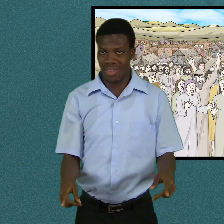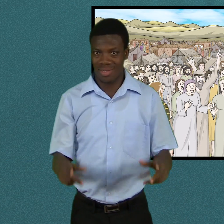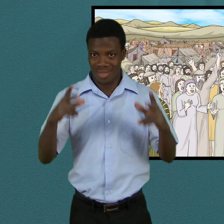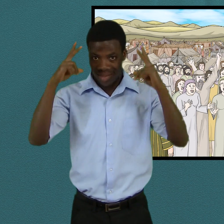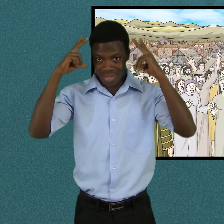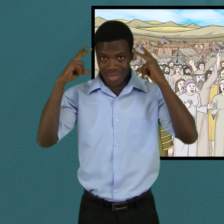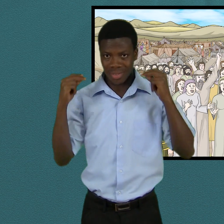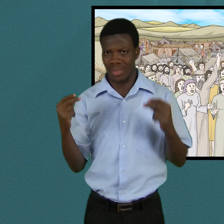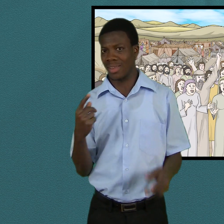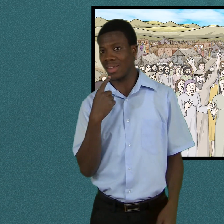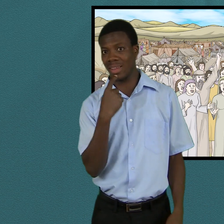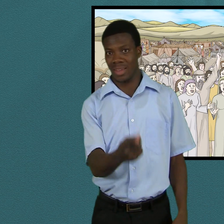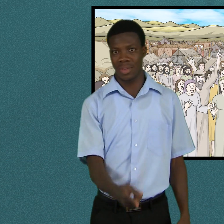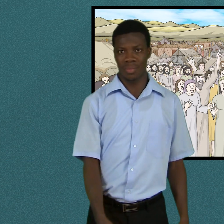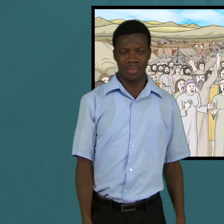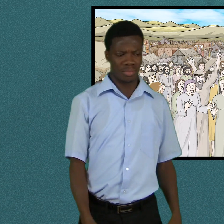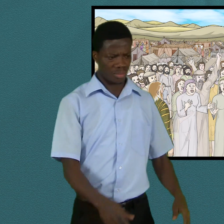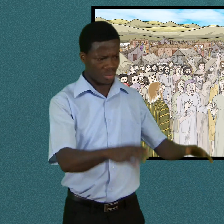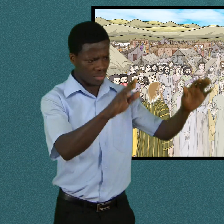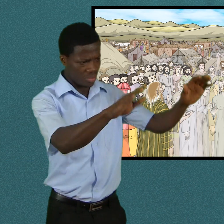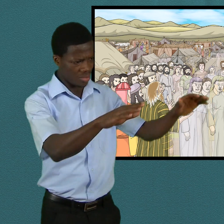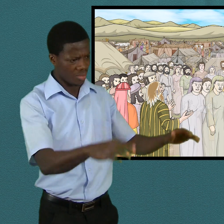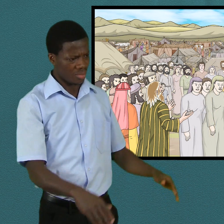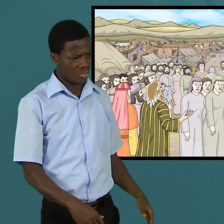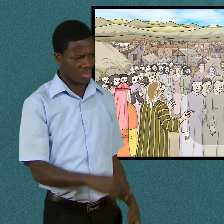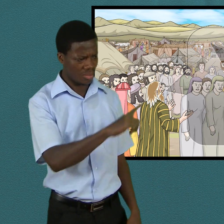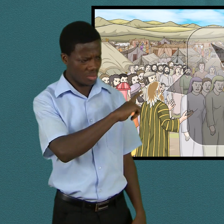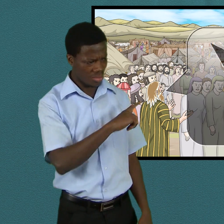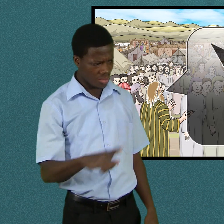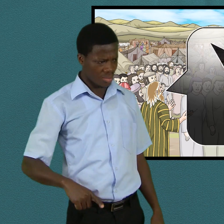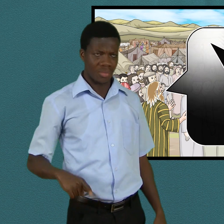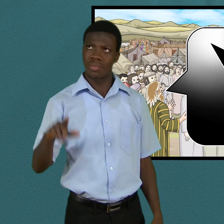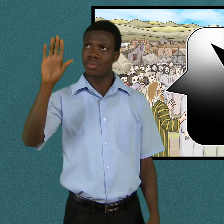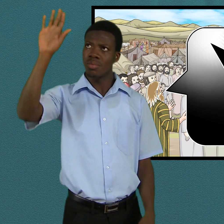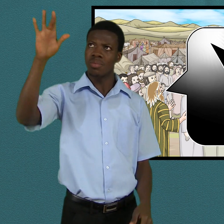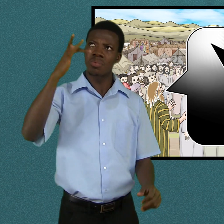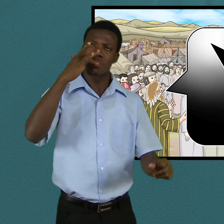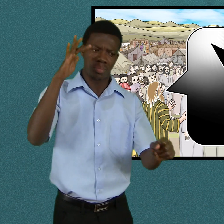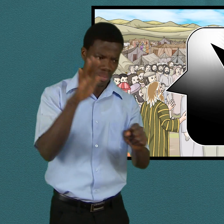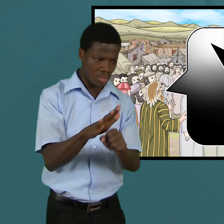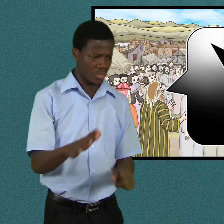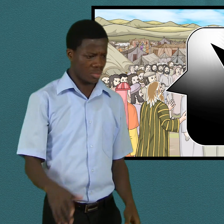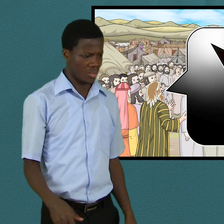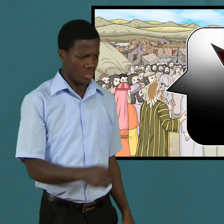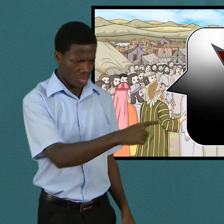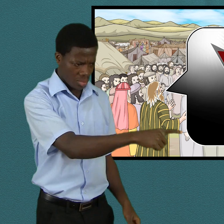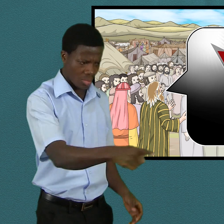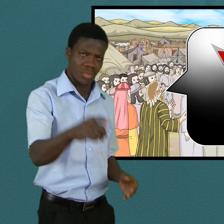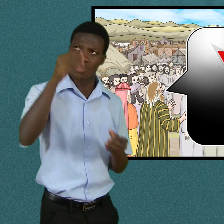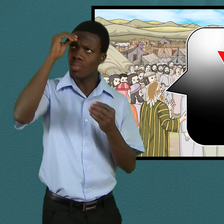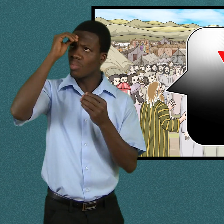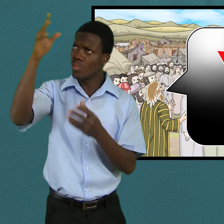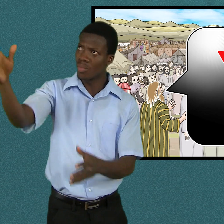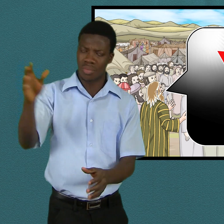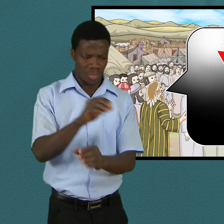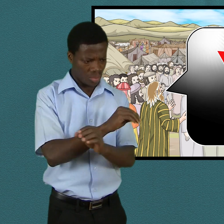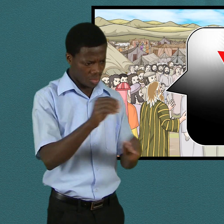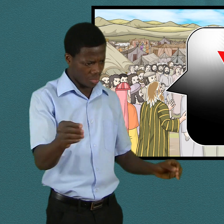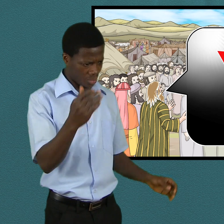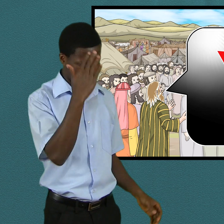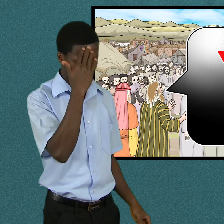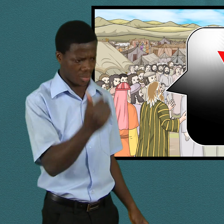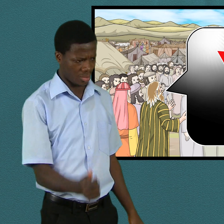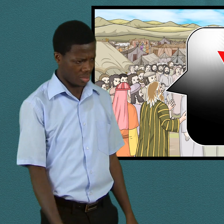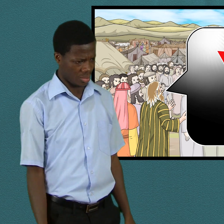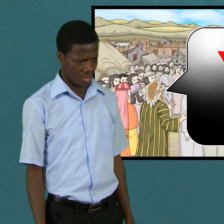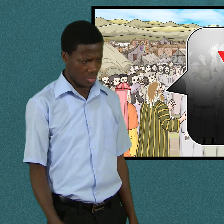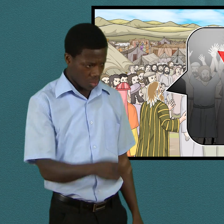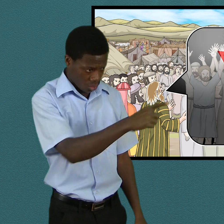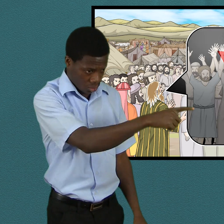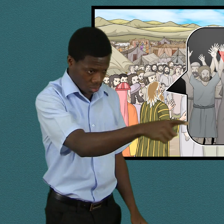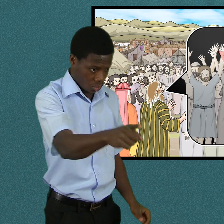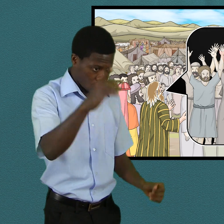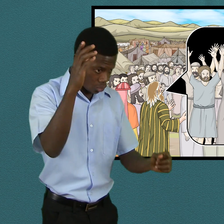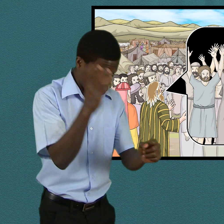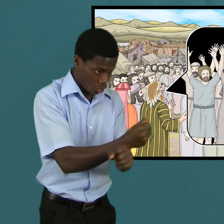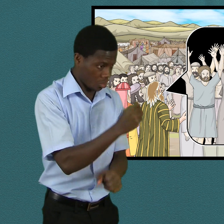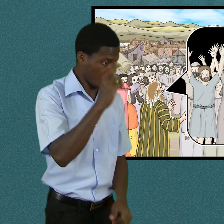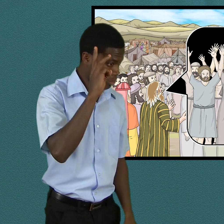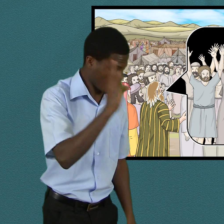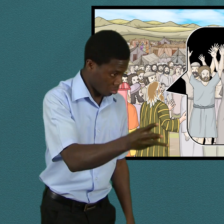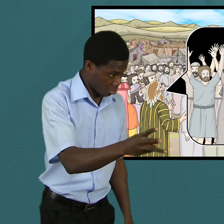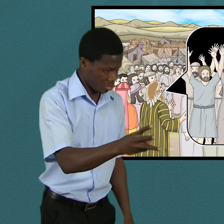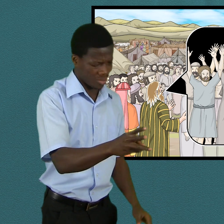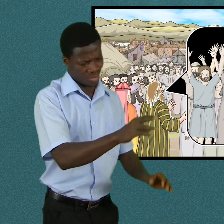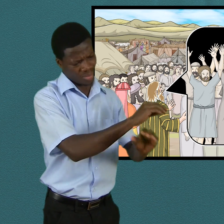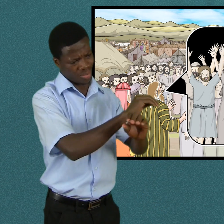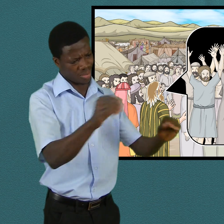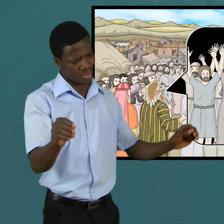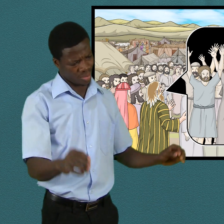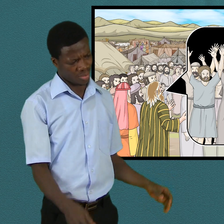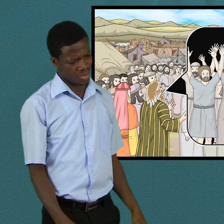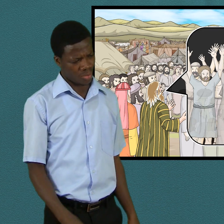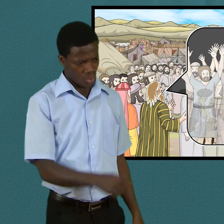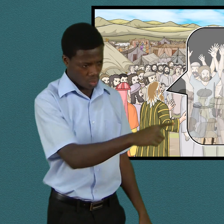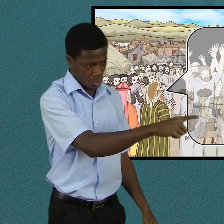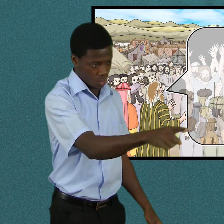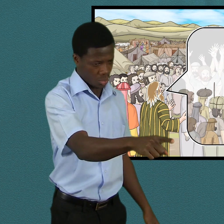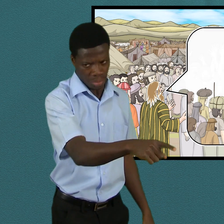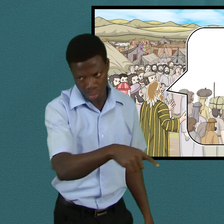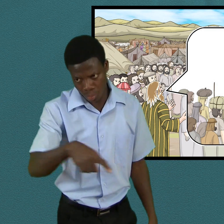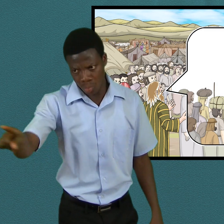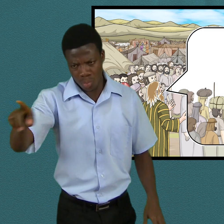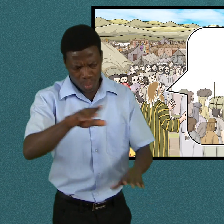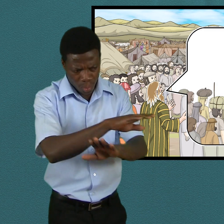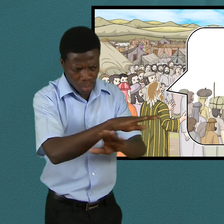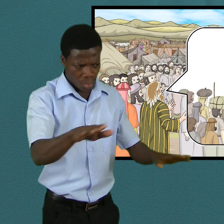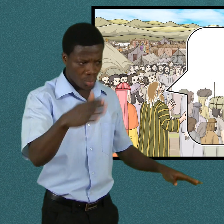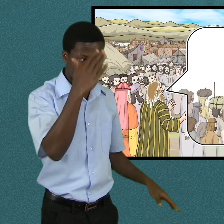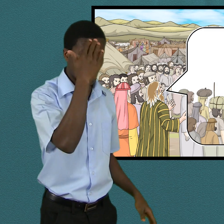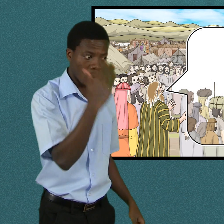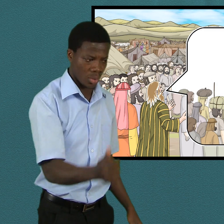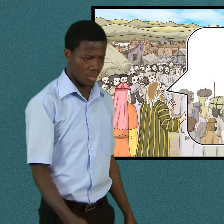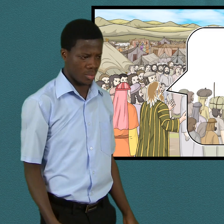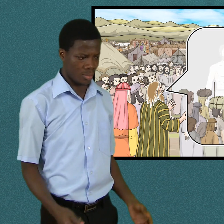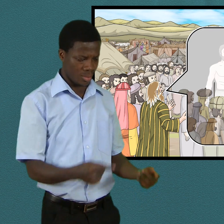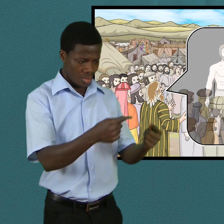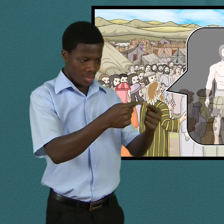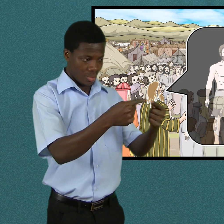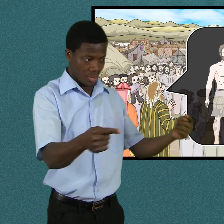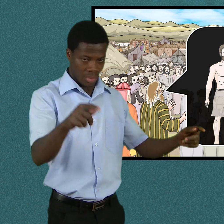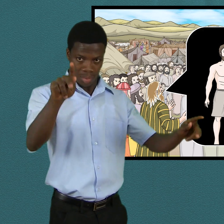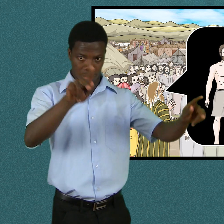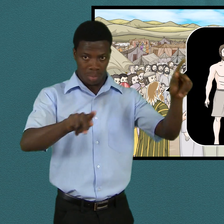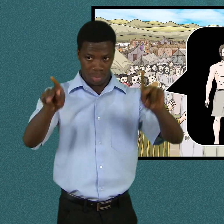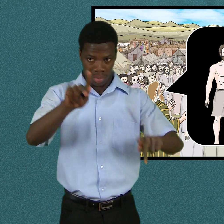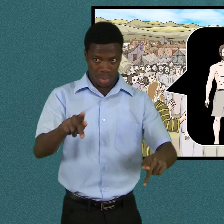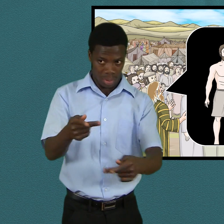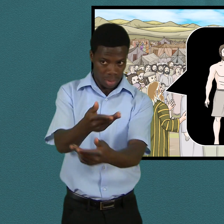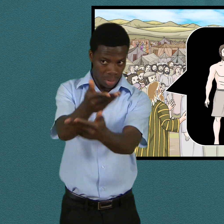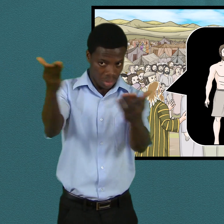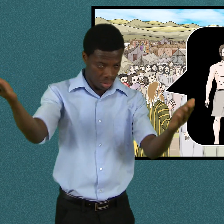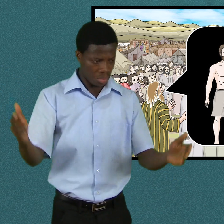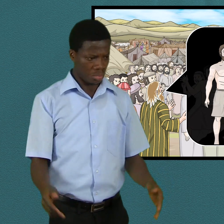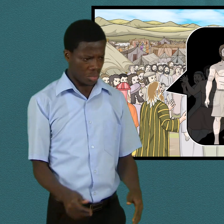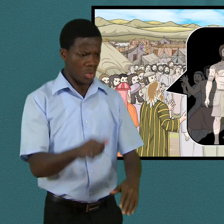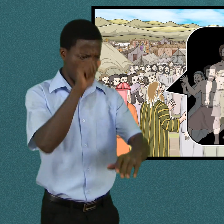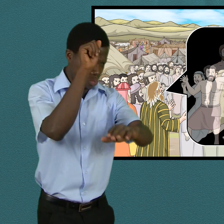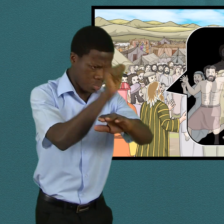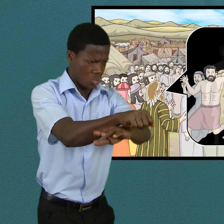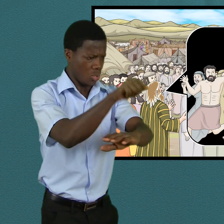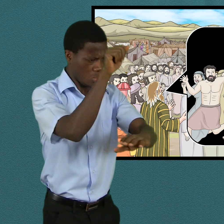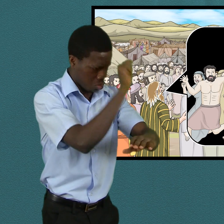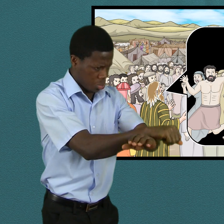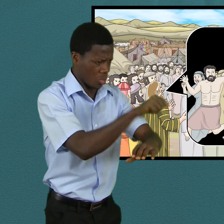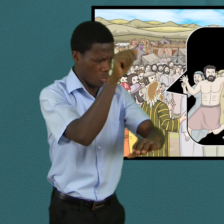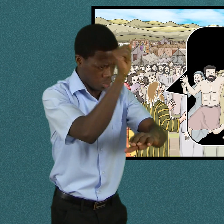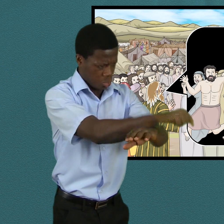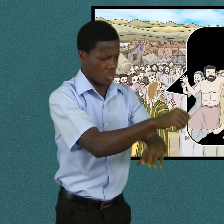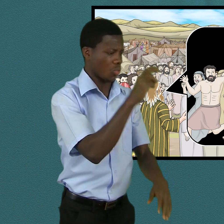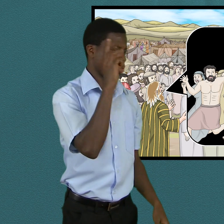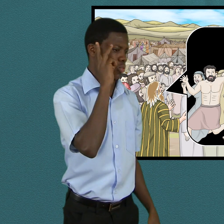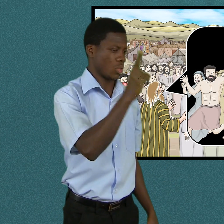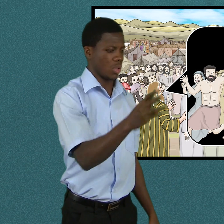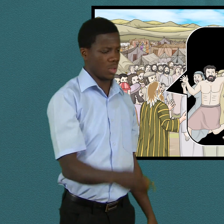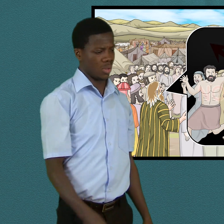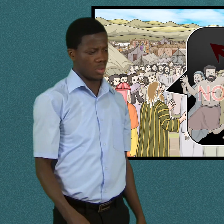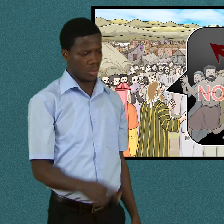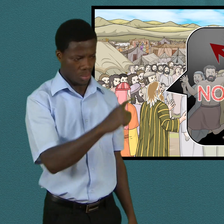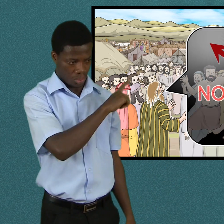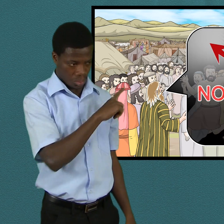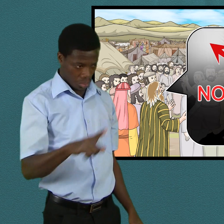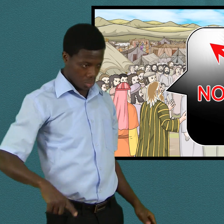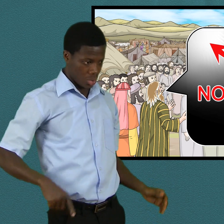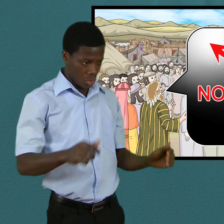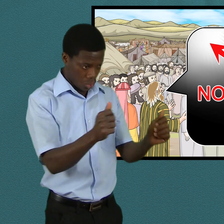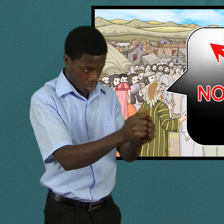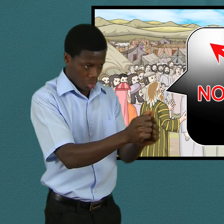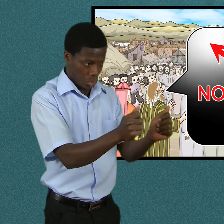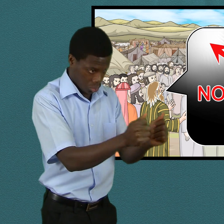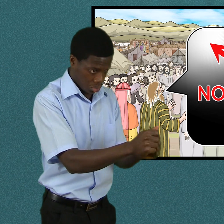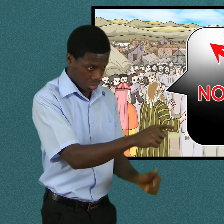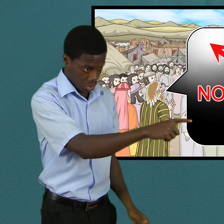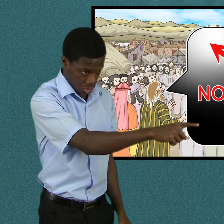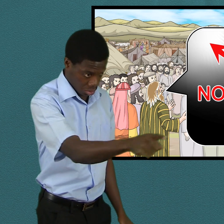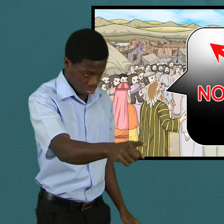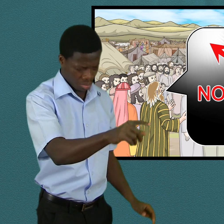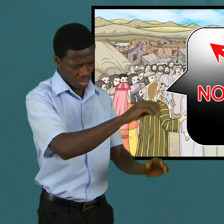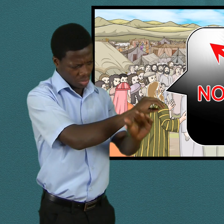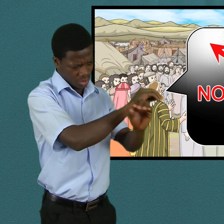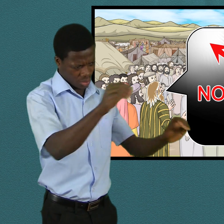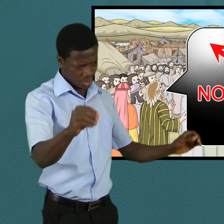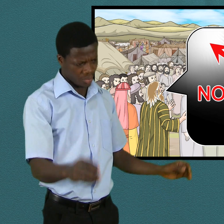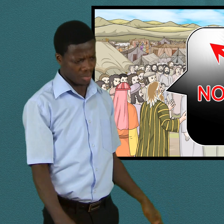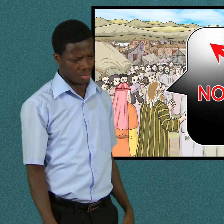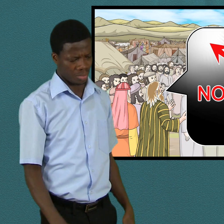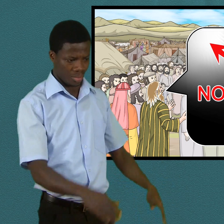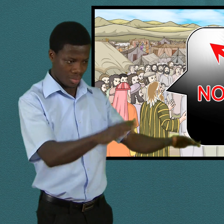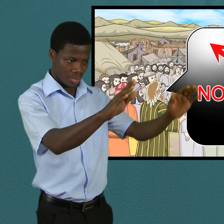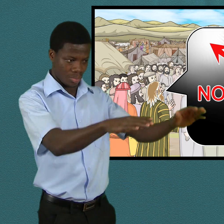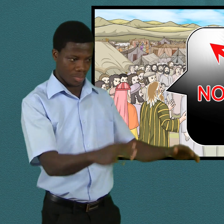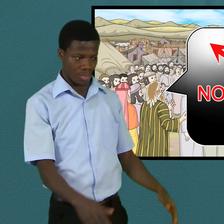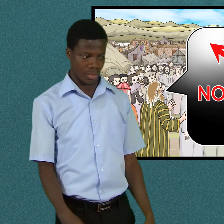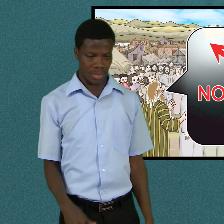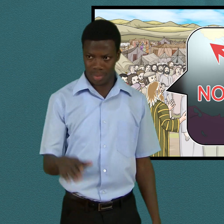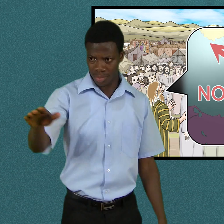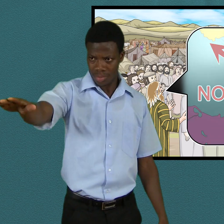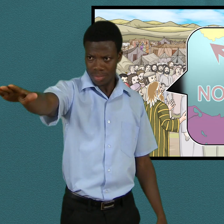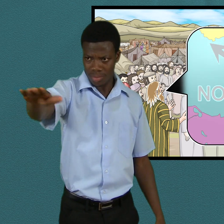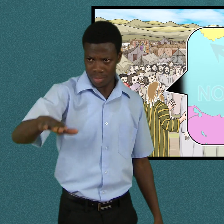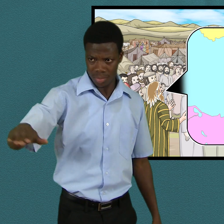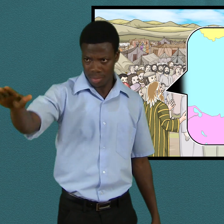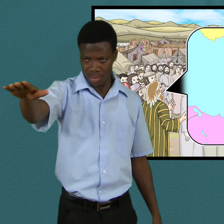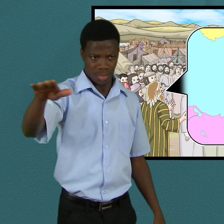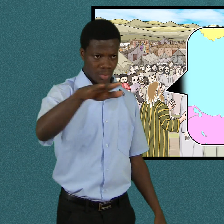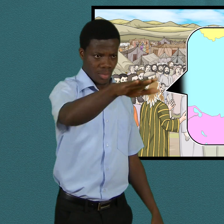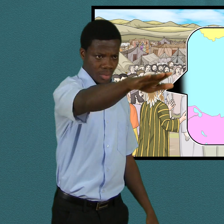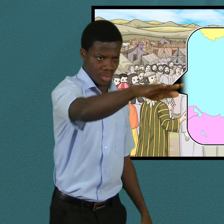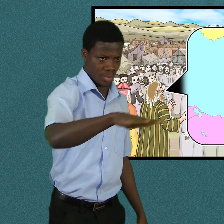But Moses said, “Why are you transgressing the commandment of the LORD? This will not succeed! Do not go up, lest you be struck down by your enemies, because the LORD is not among you.